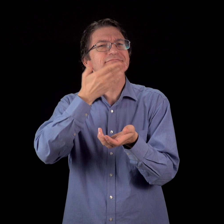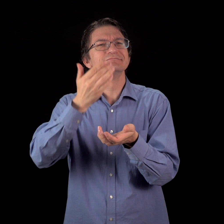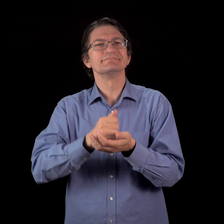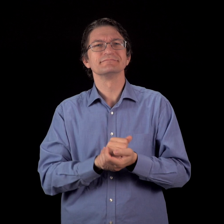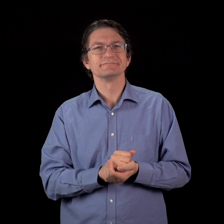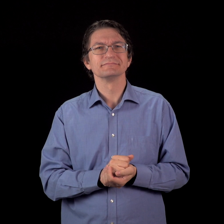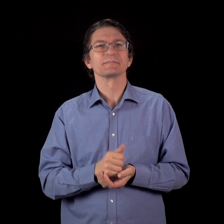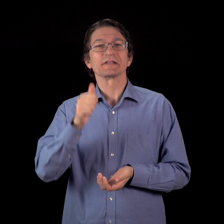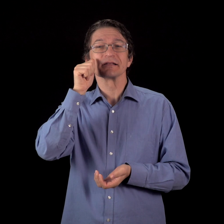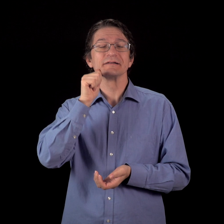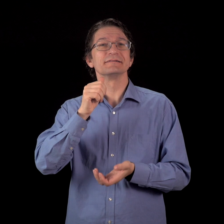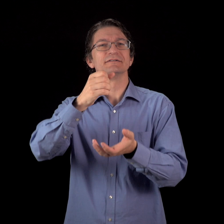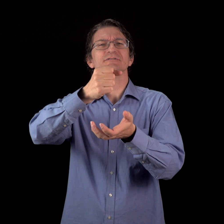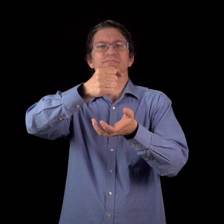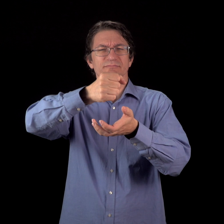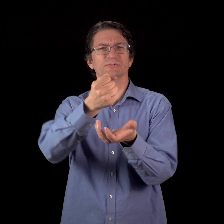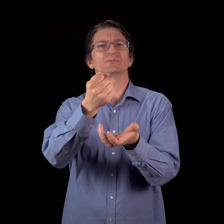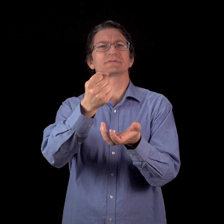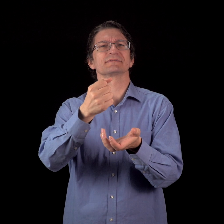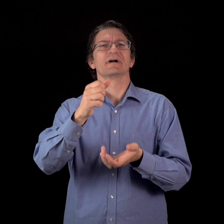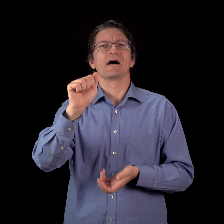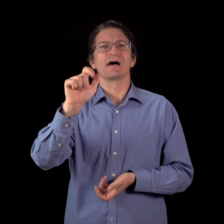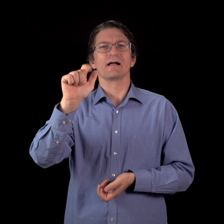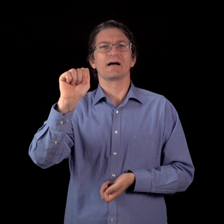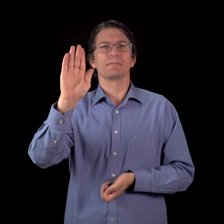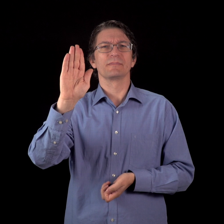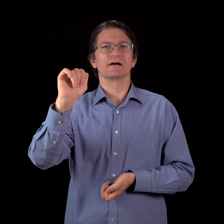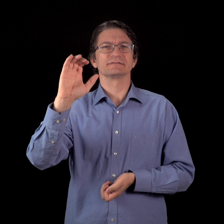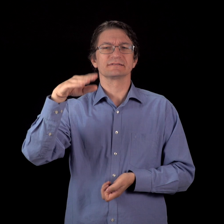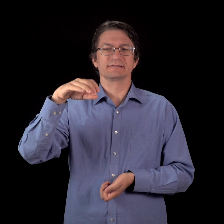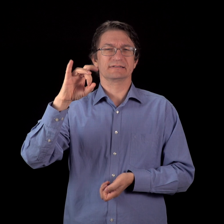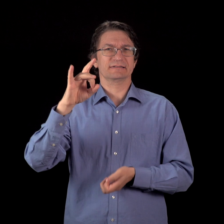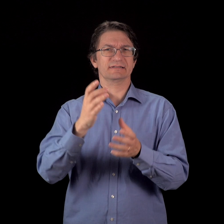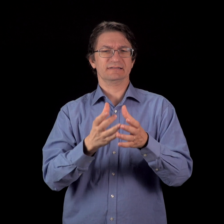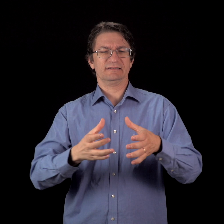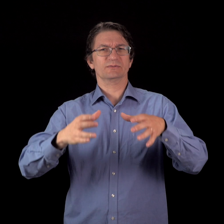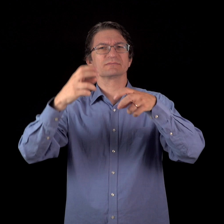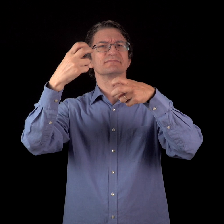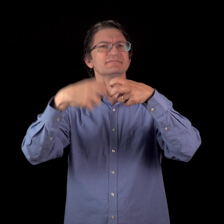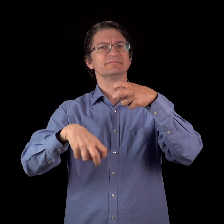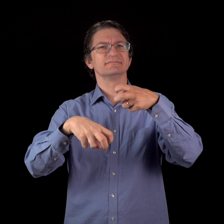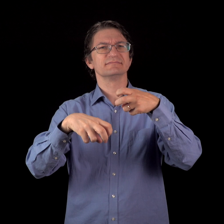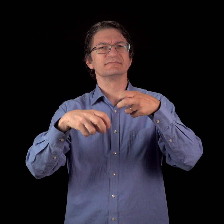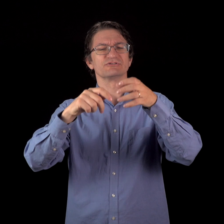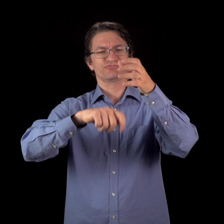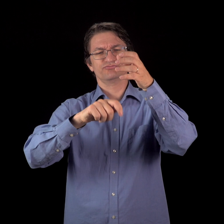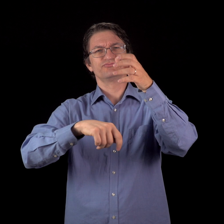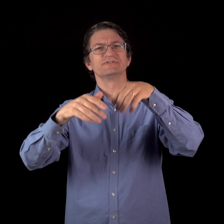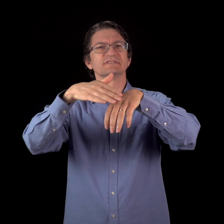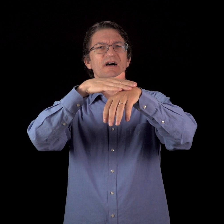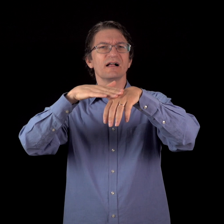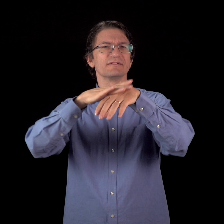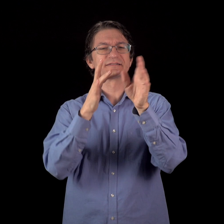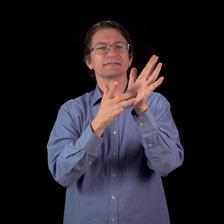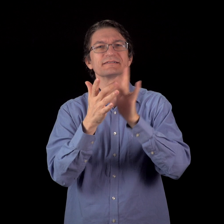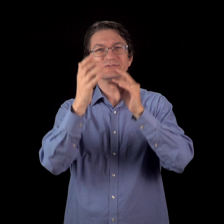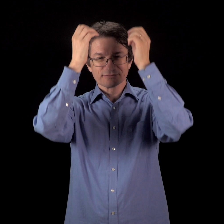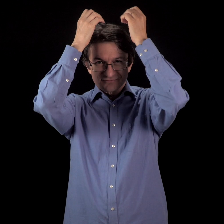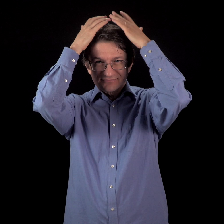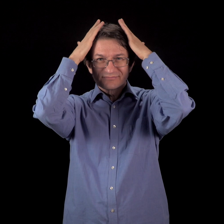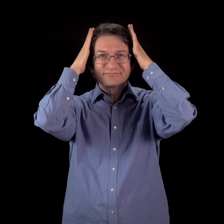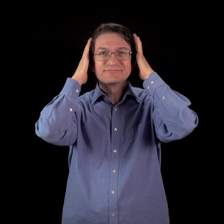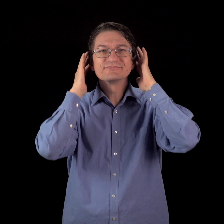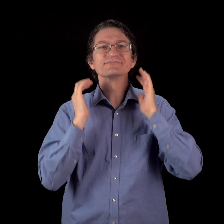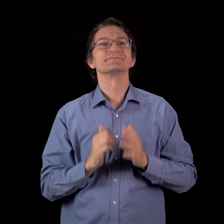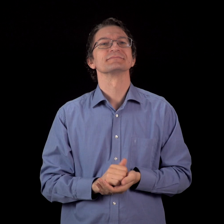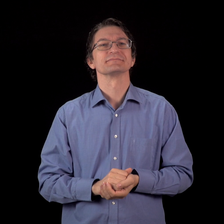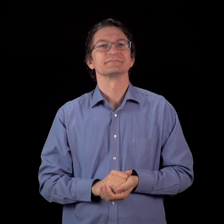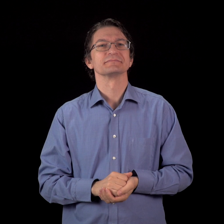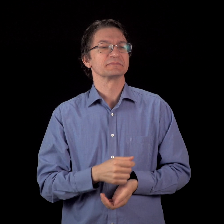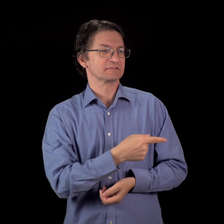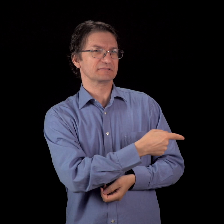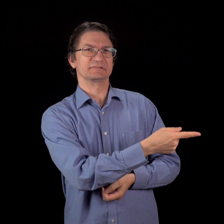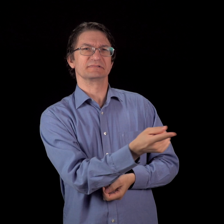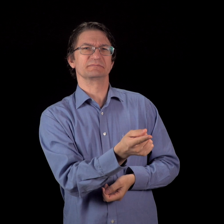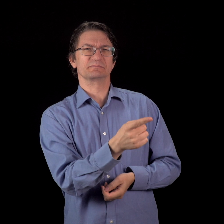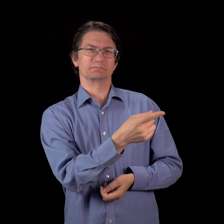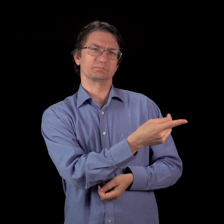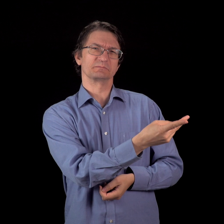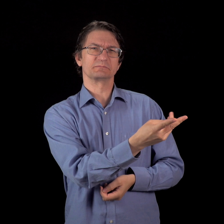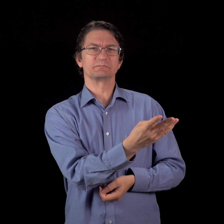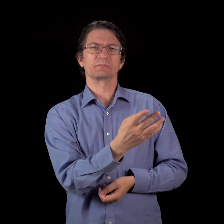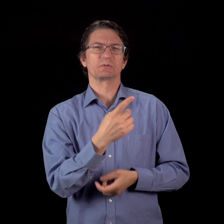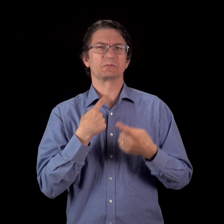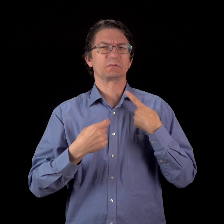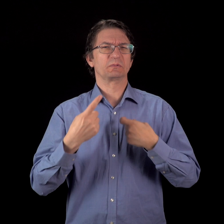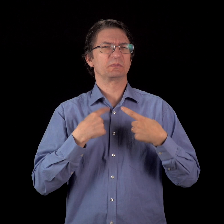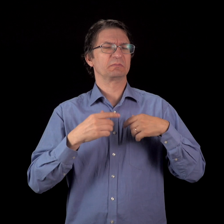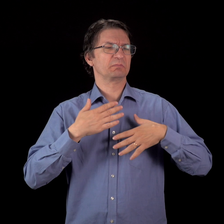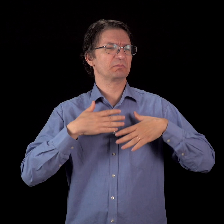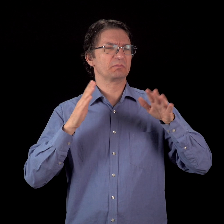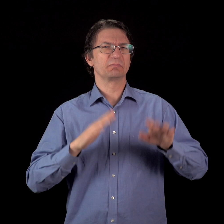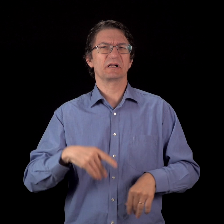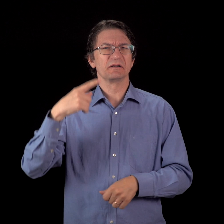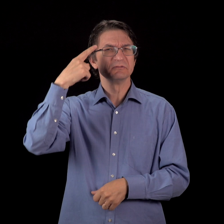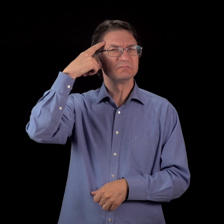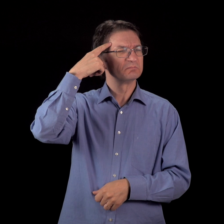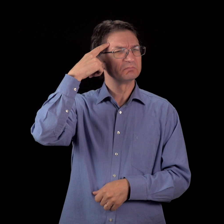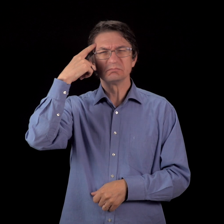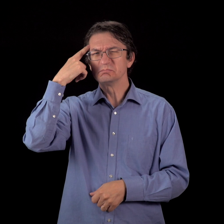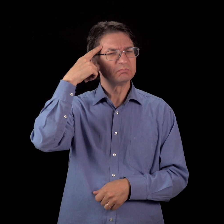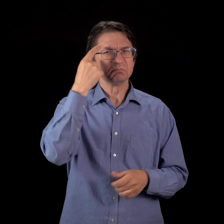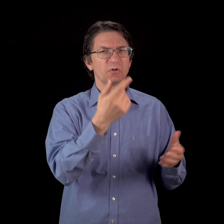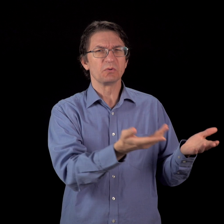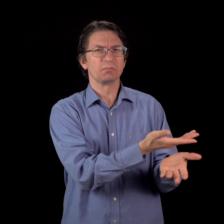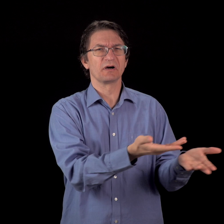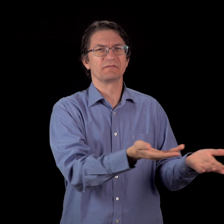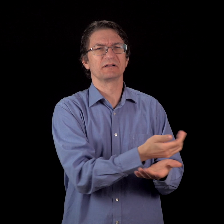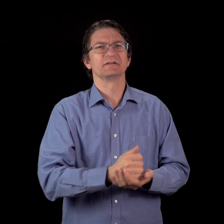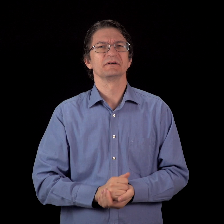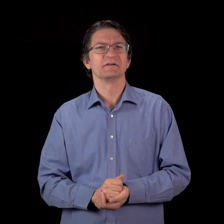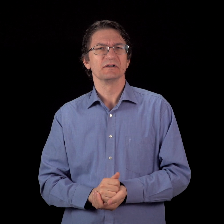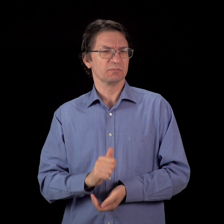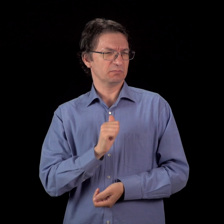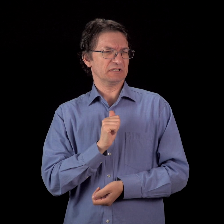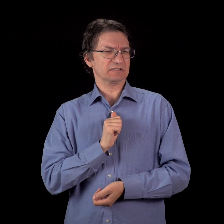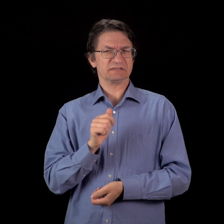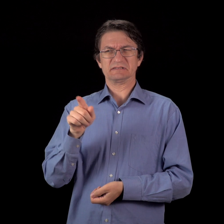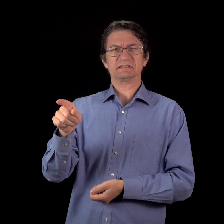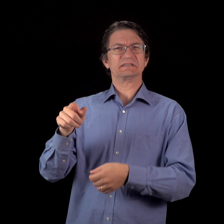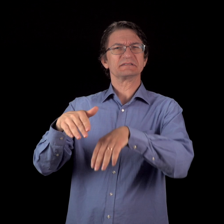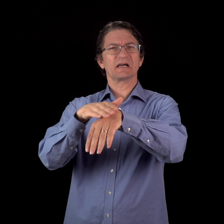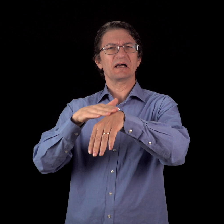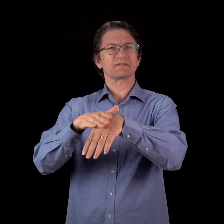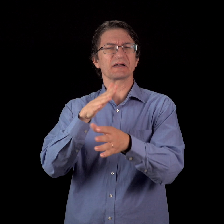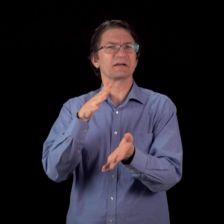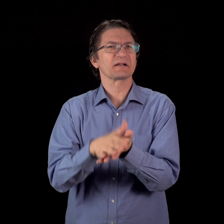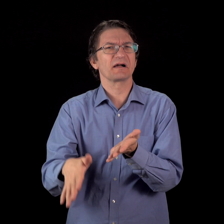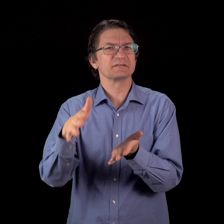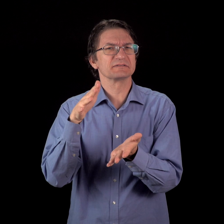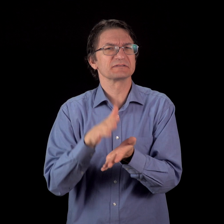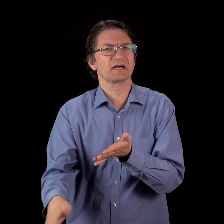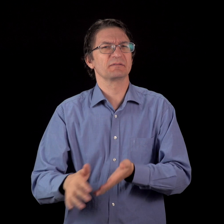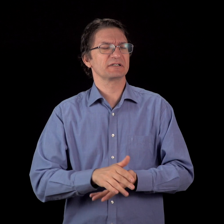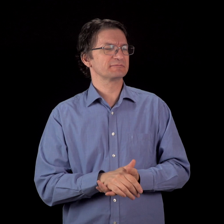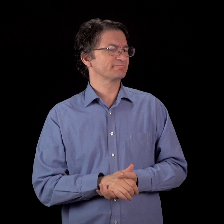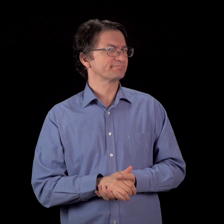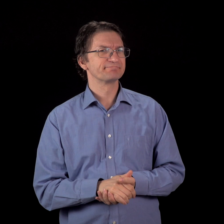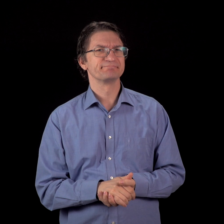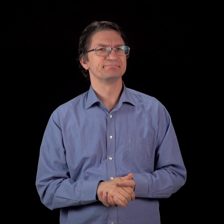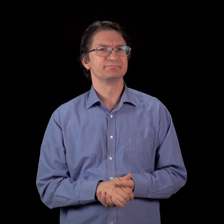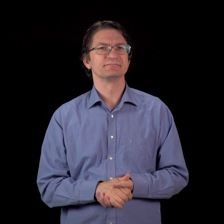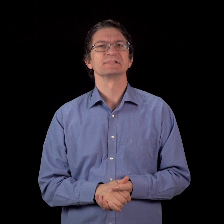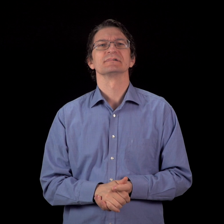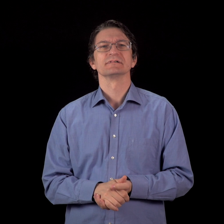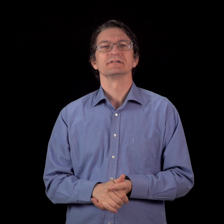Some of those present, however, expressed their indignation to one another: “Why this waste of perfume?